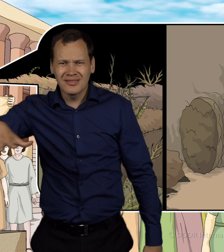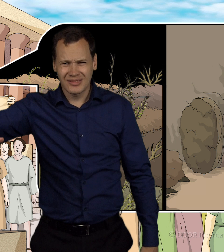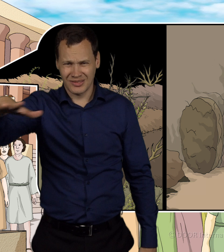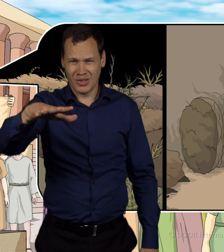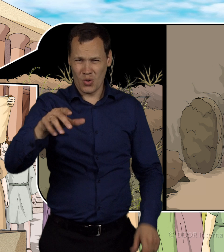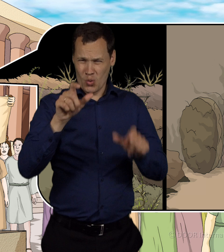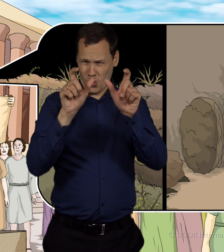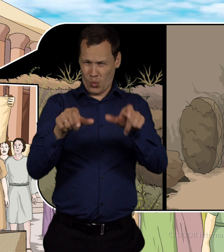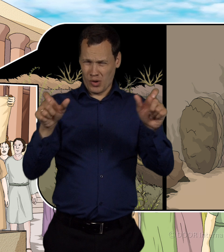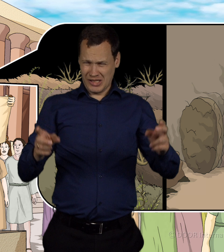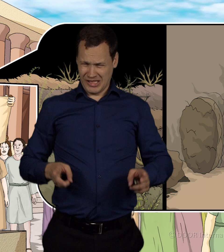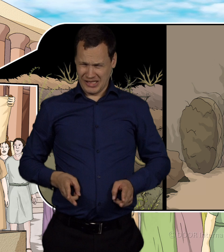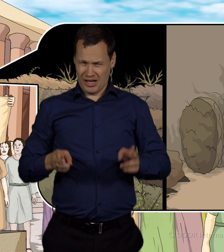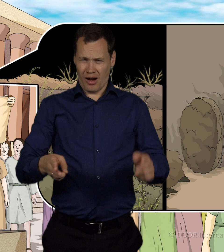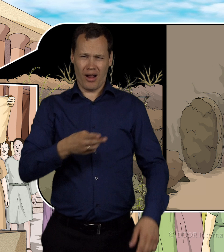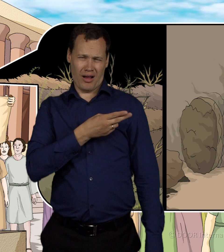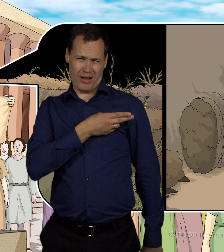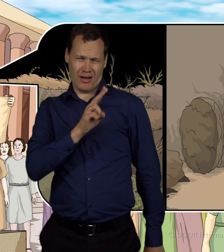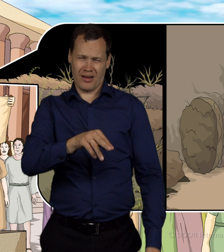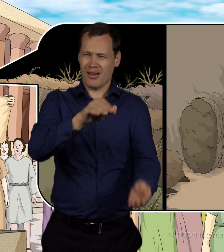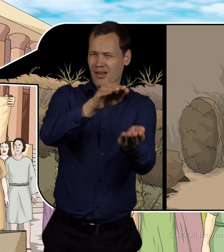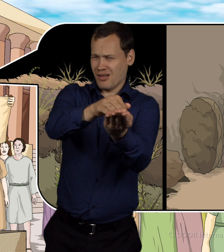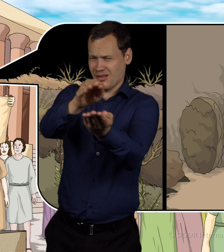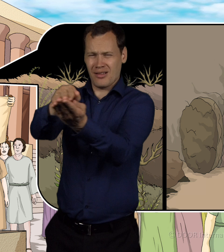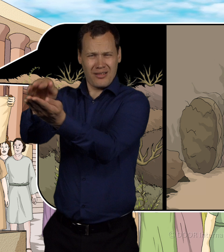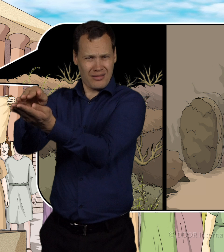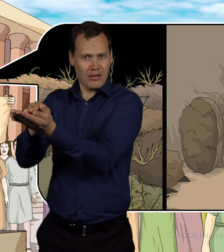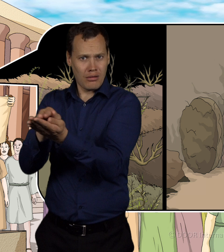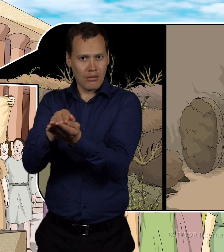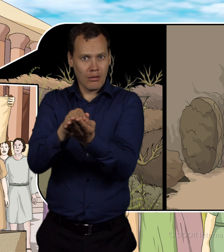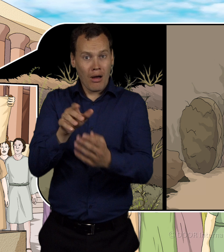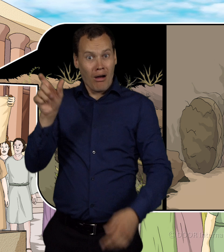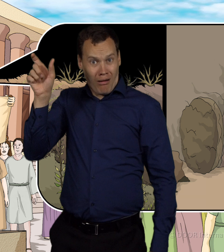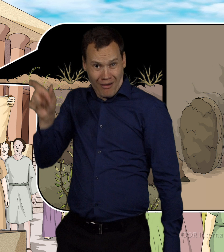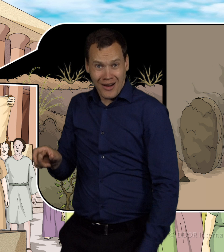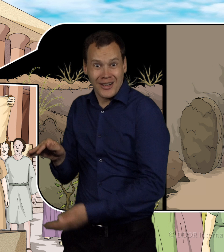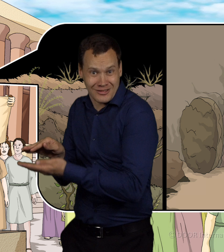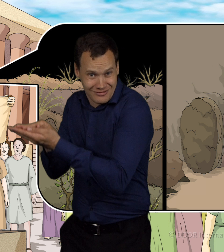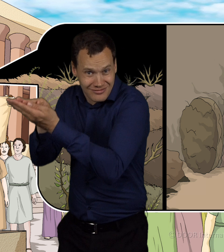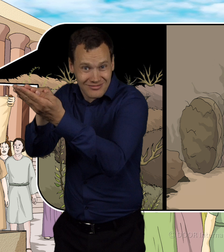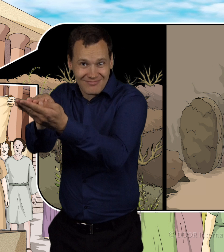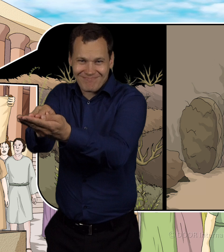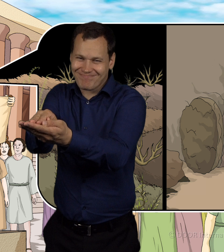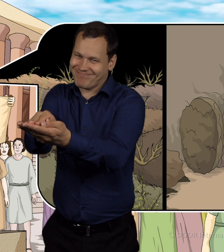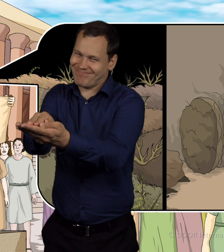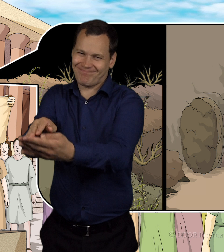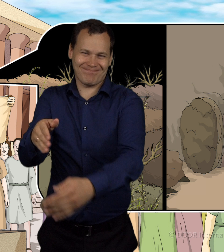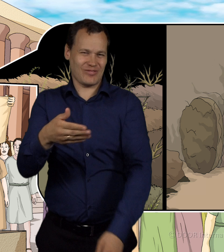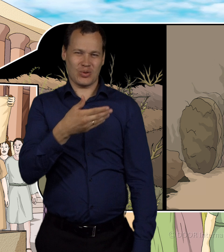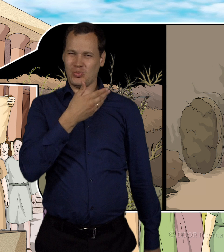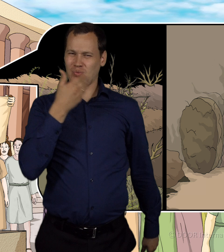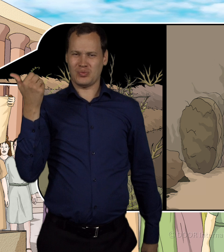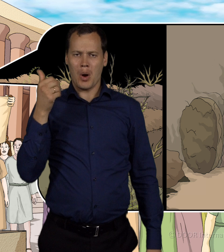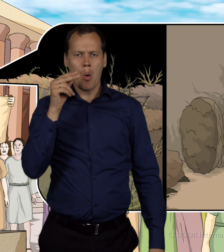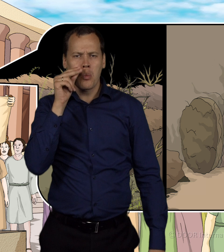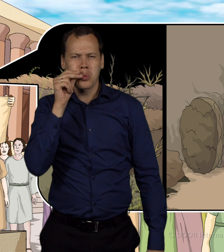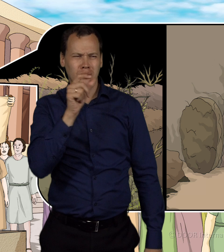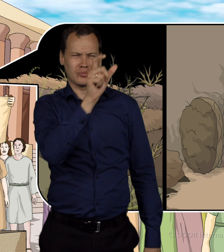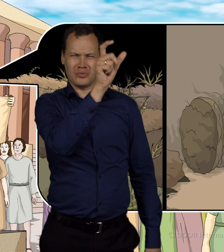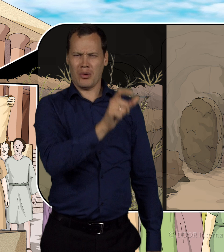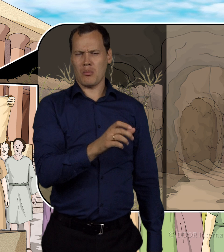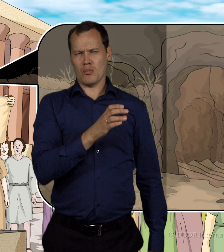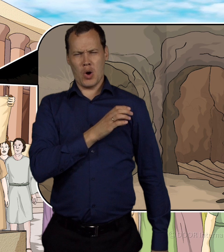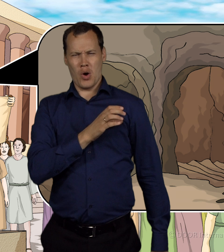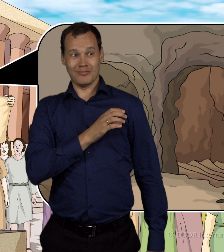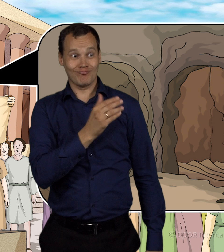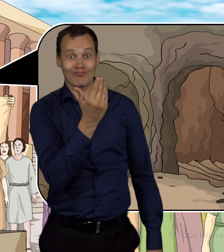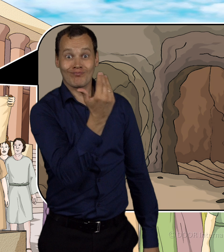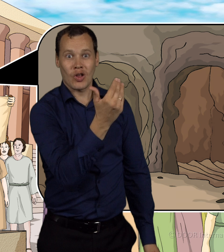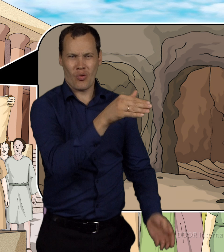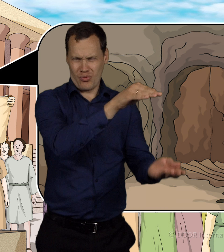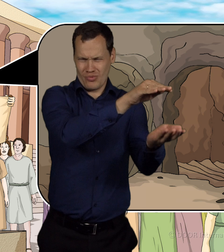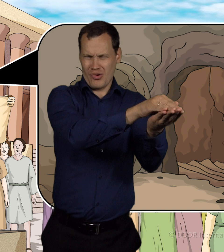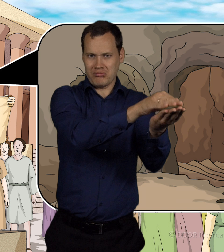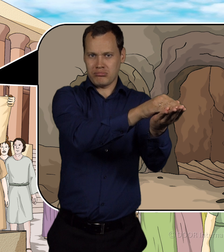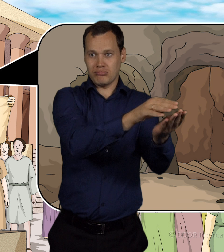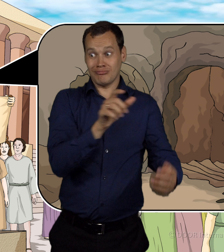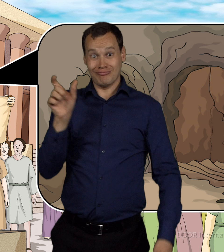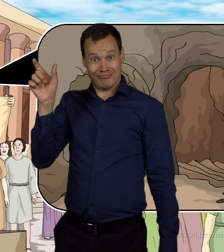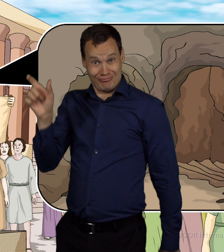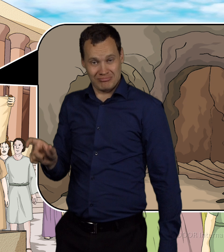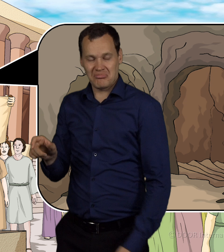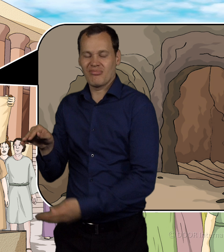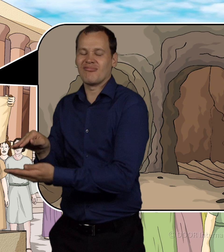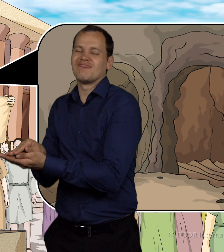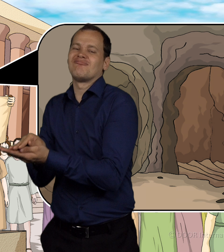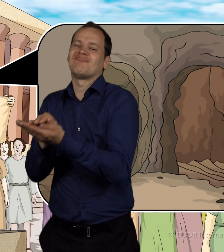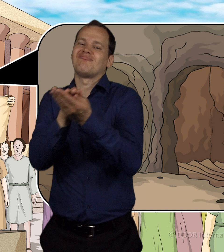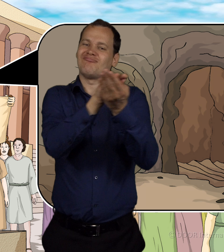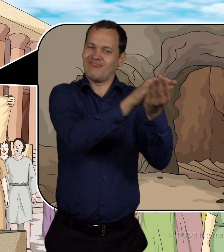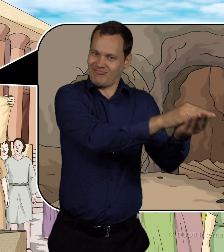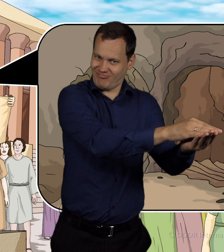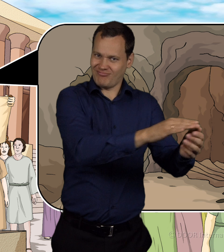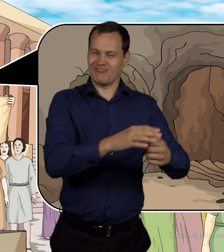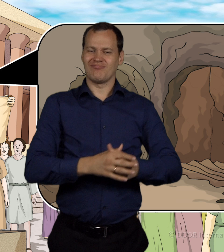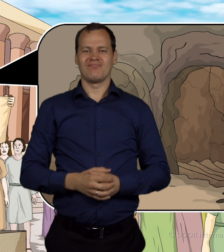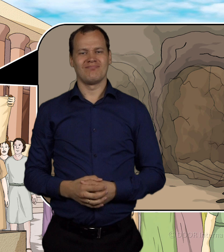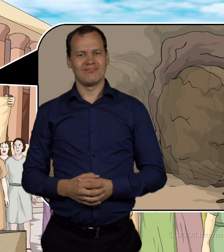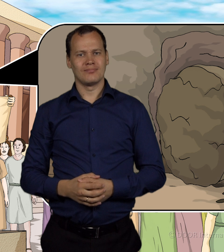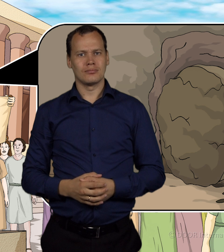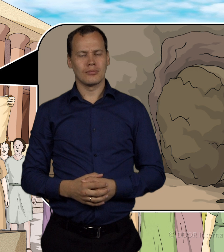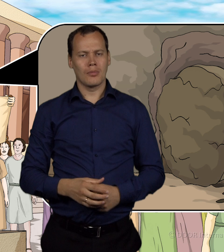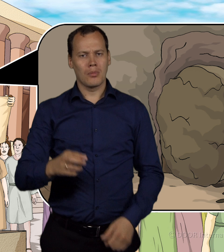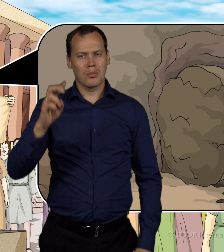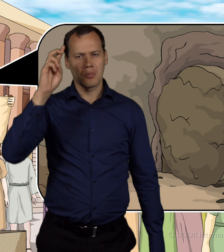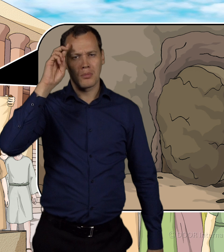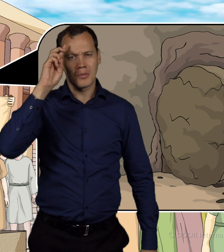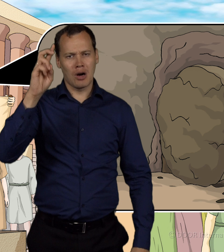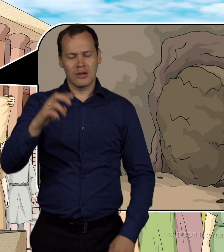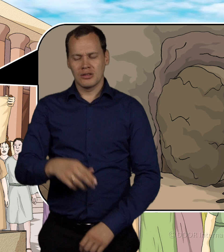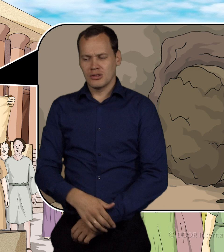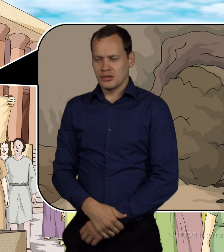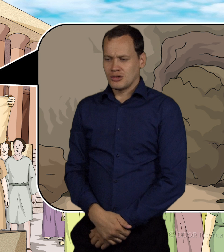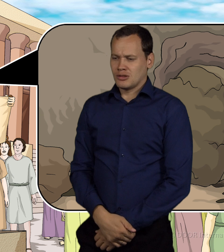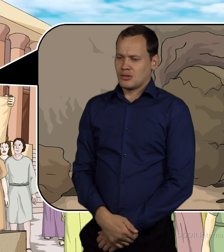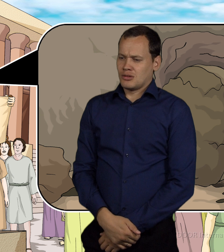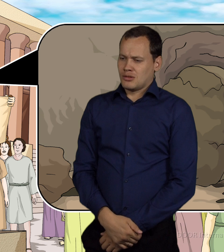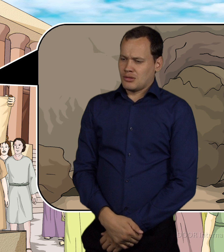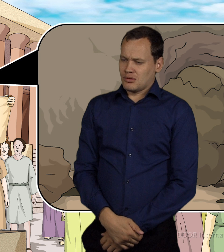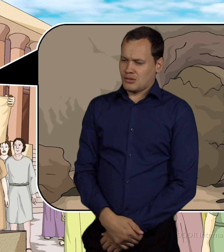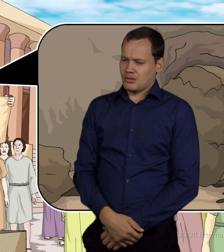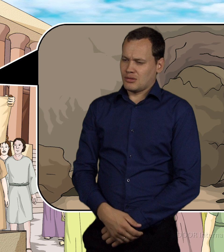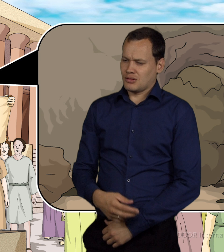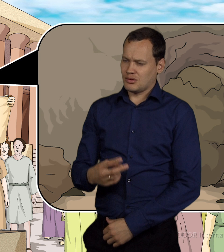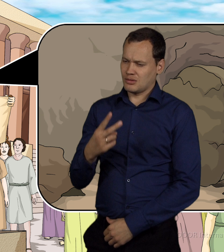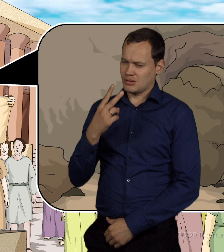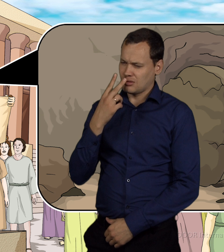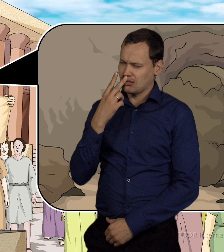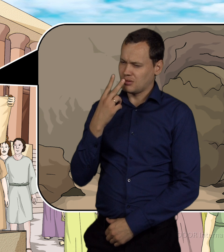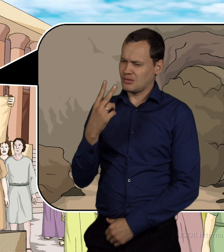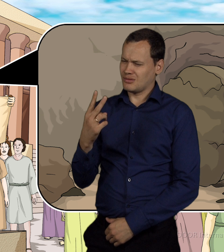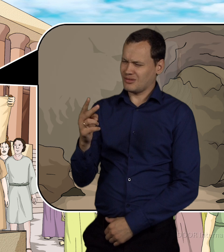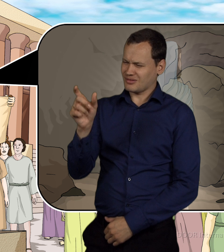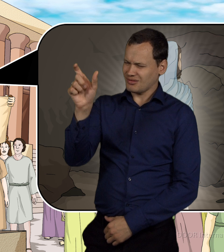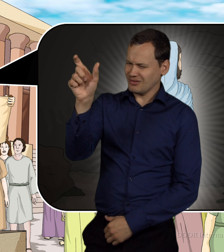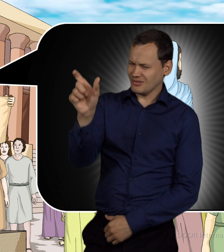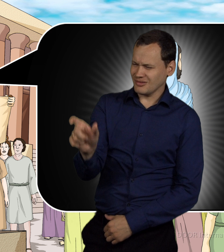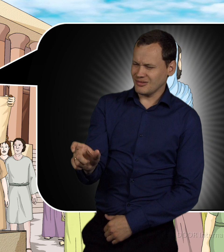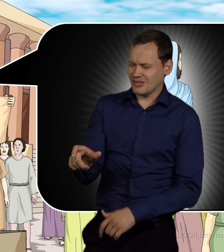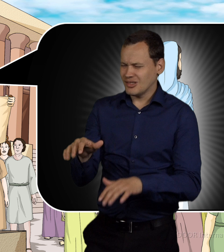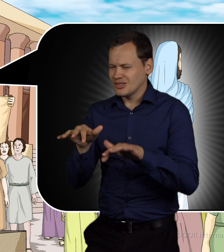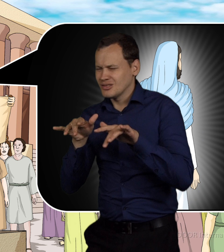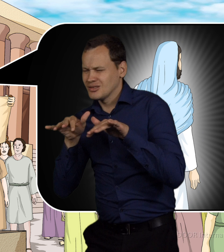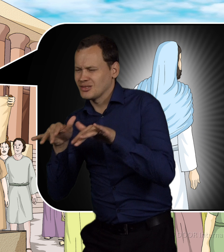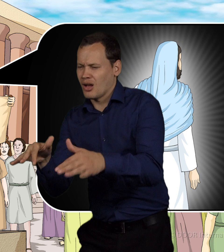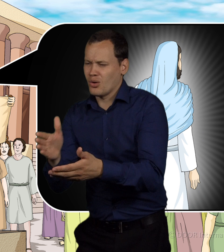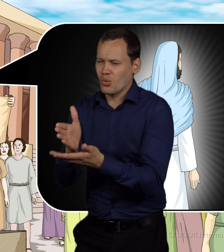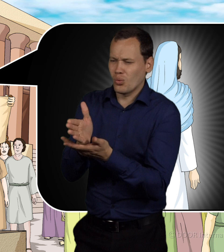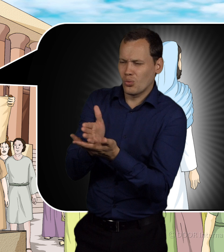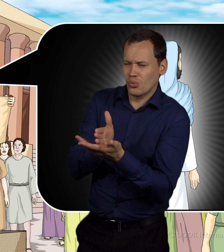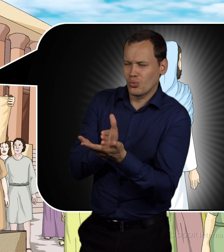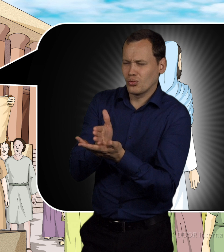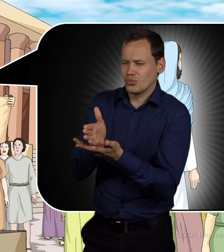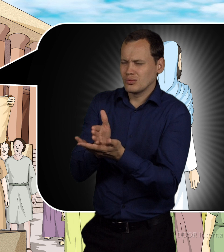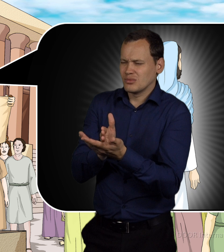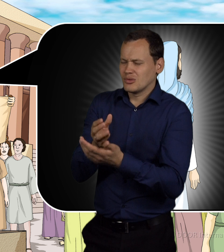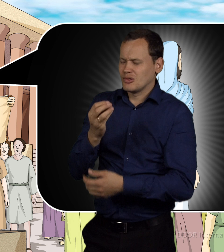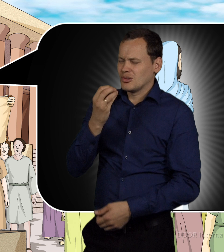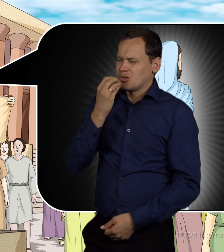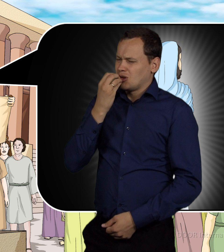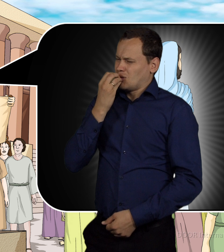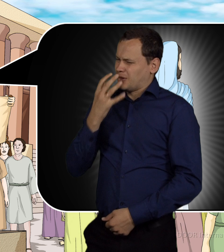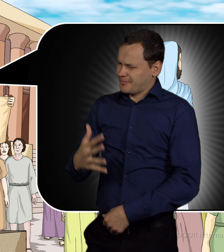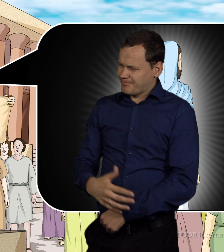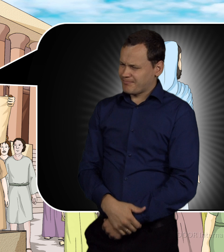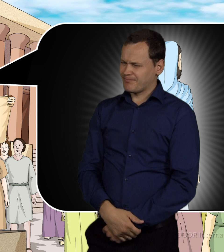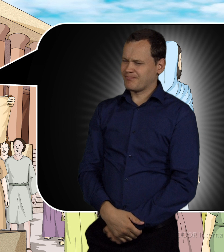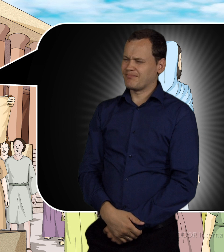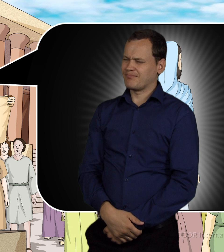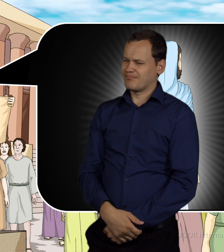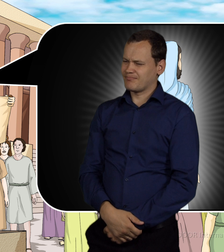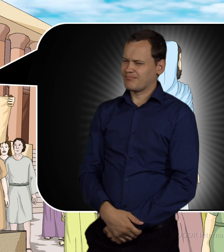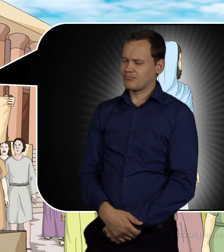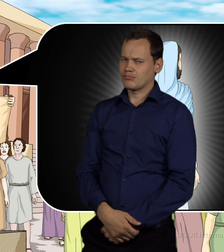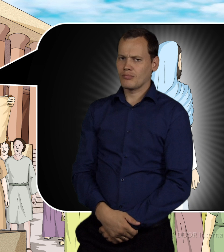and when His soul is made a guilt offering, He will see His offspring, He will prolong His days, and the good pleasure of the LORD will prosper in His hand.